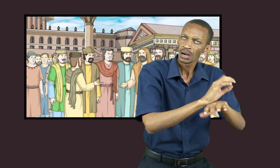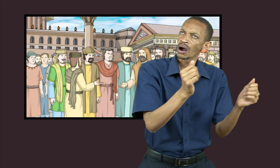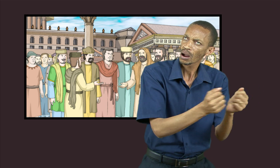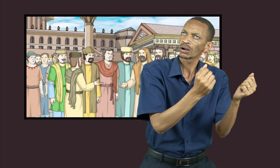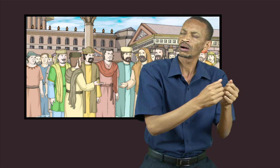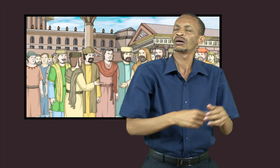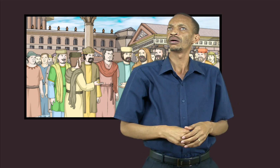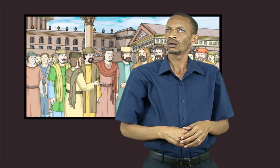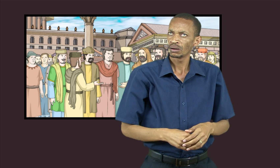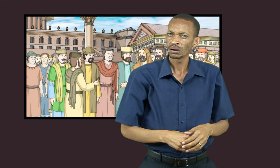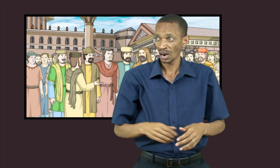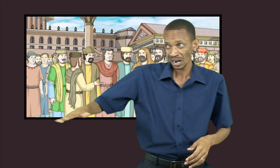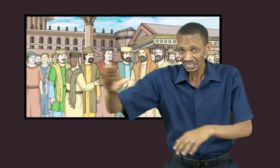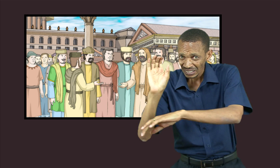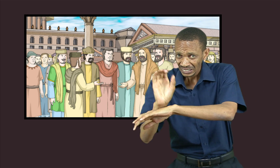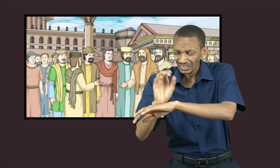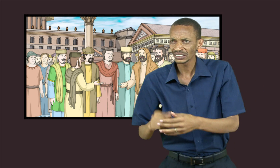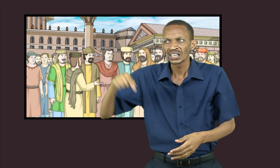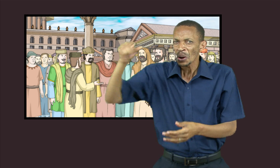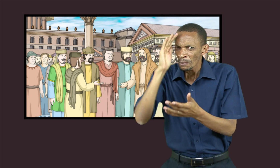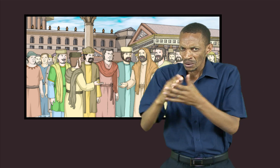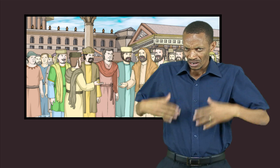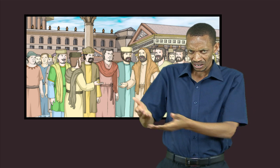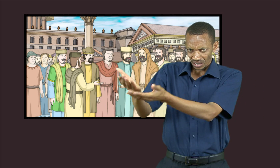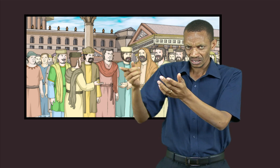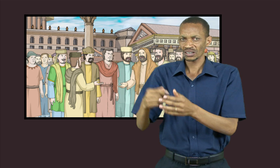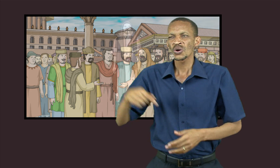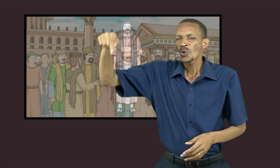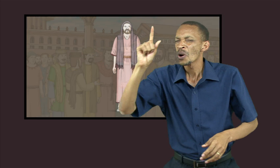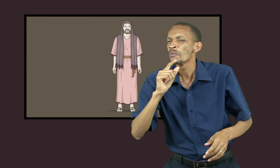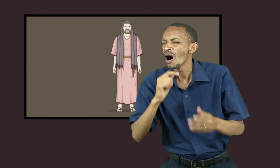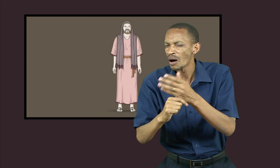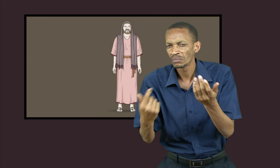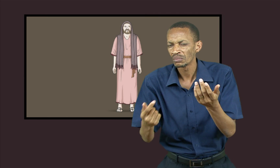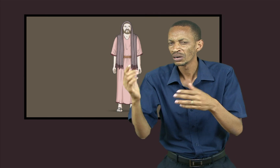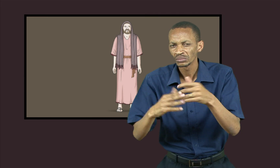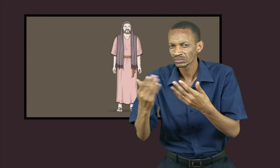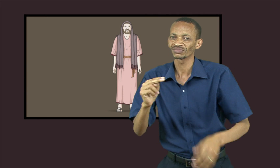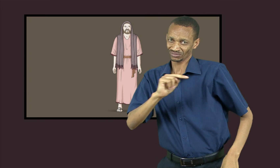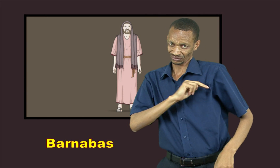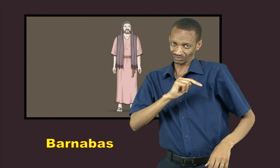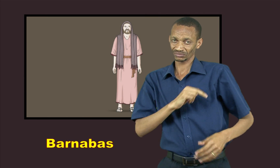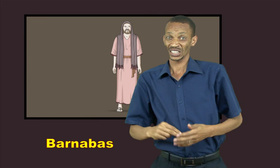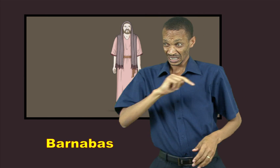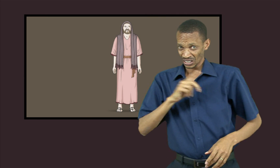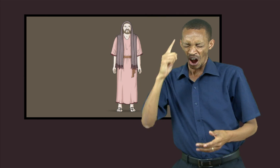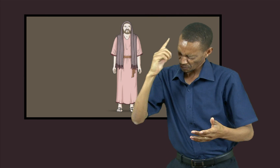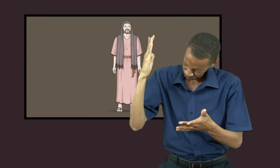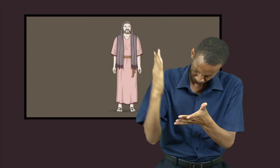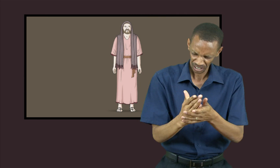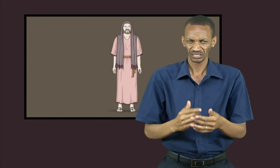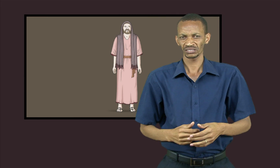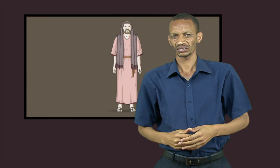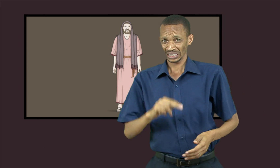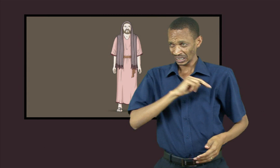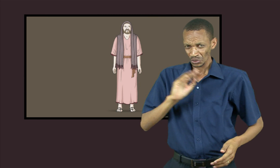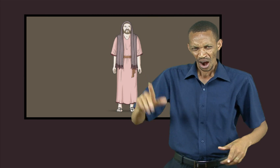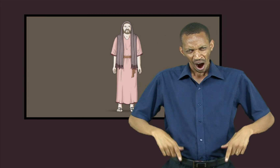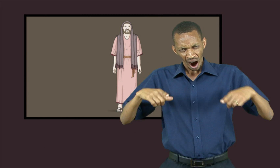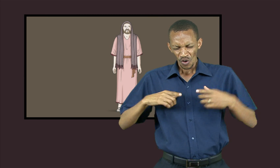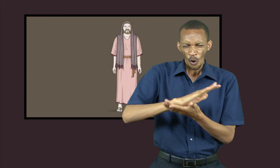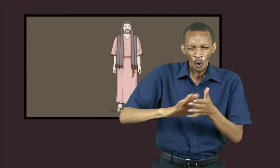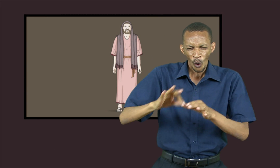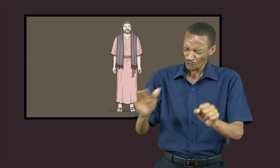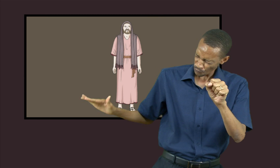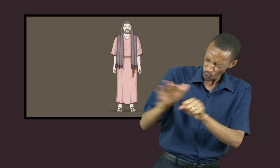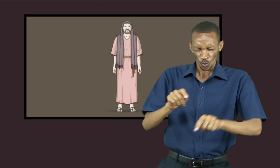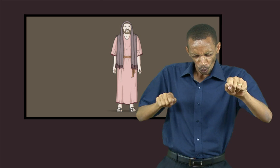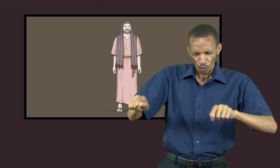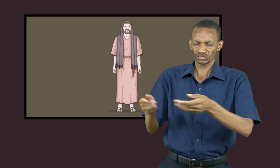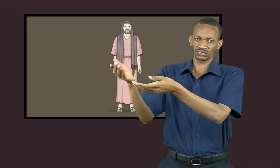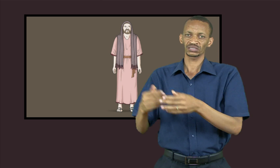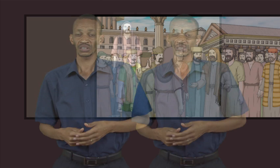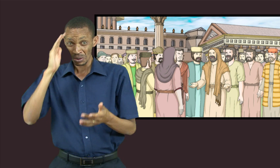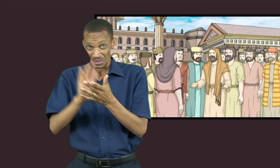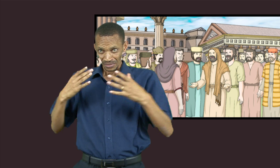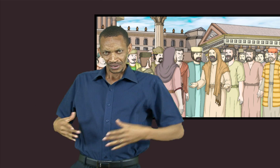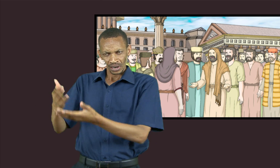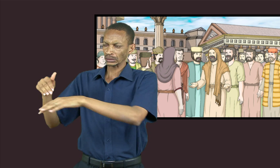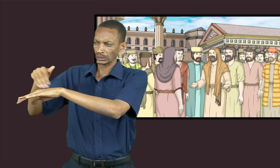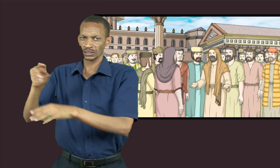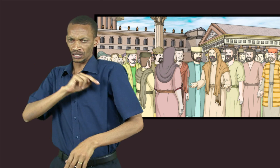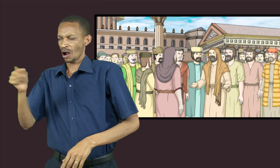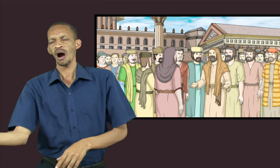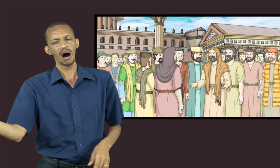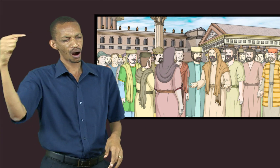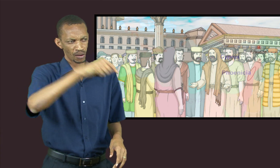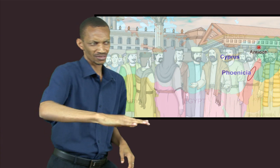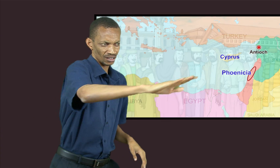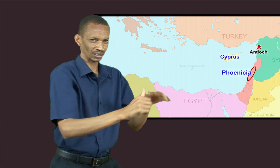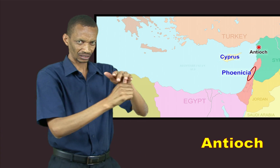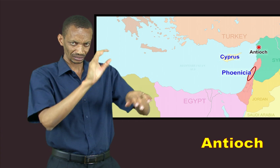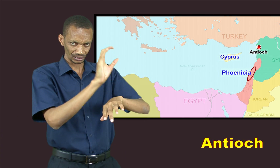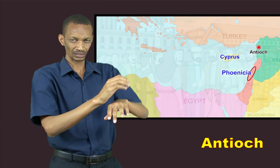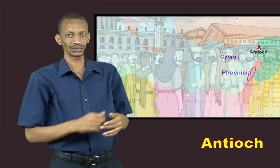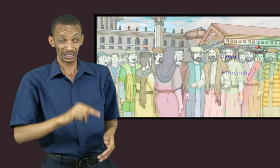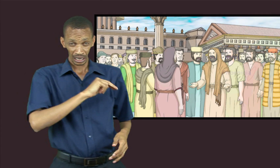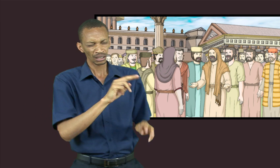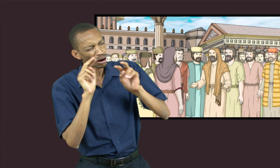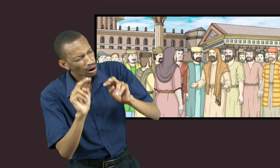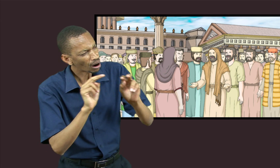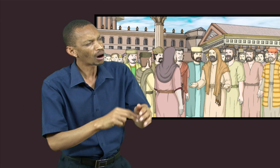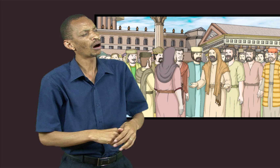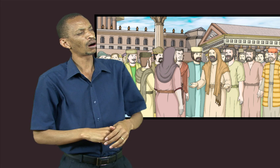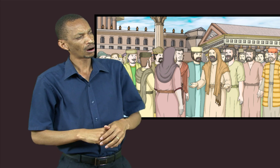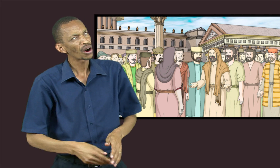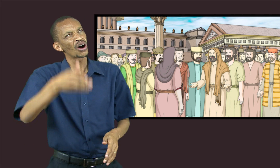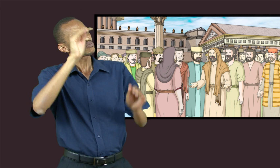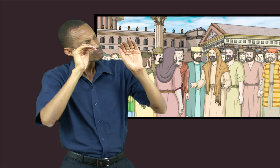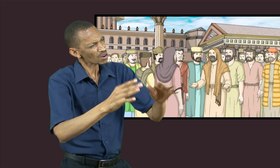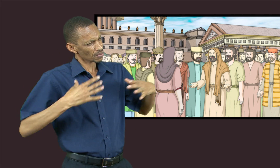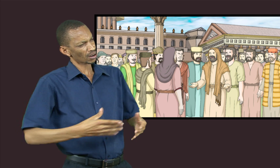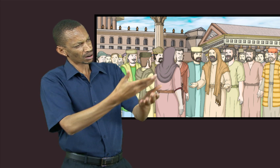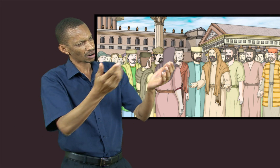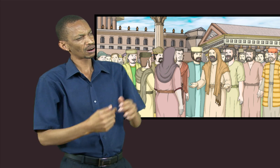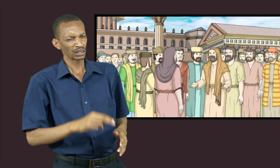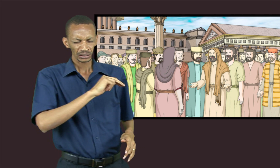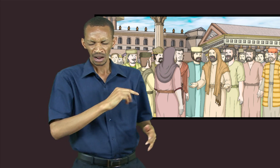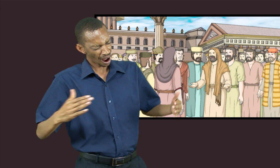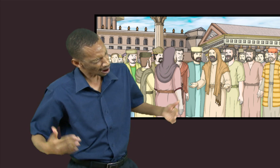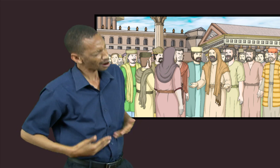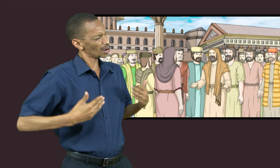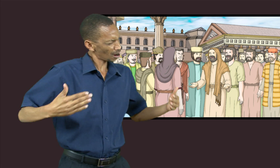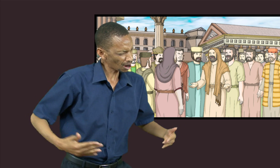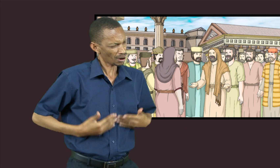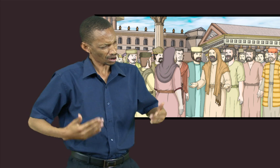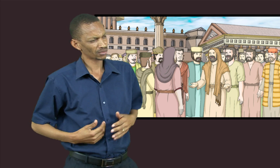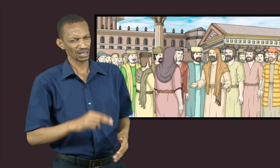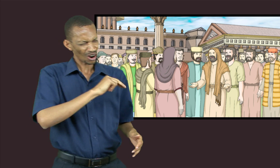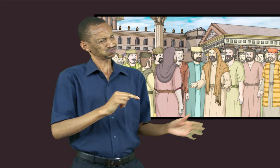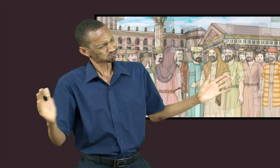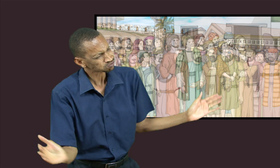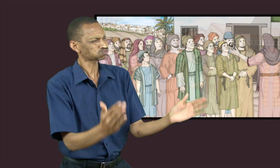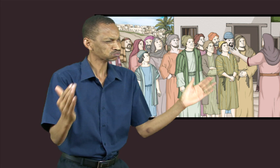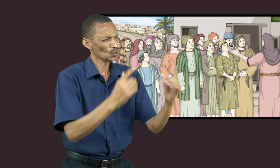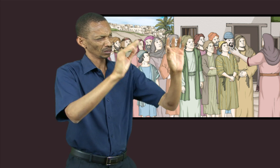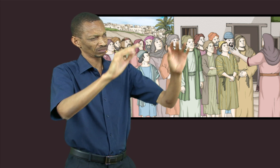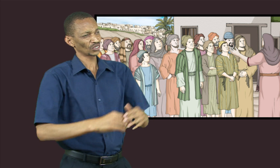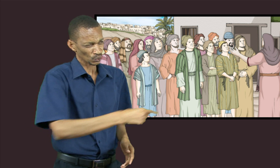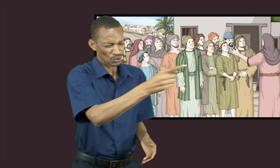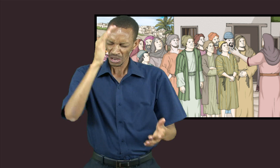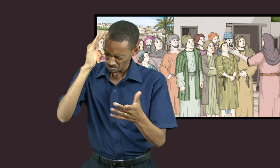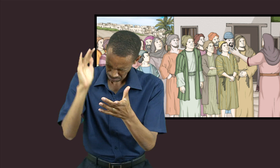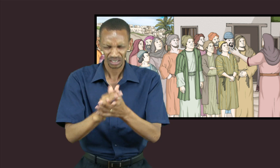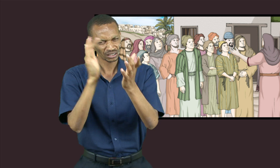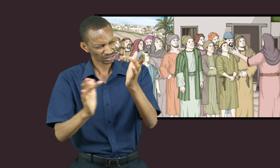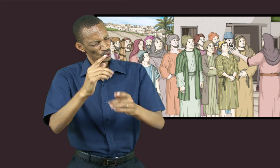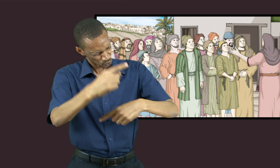When he arrived and saw the grace of God, he rejoiced and encouraged them all to abide in the Lord with all their hearts.